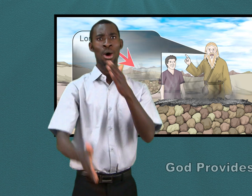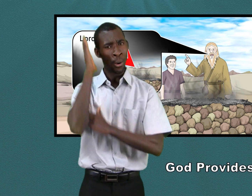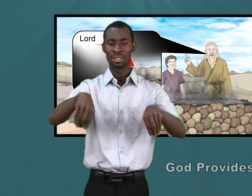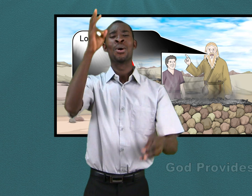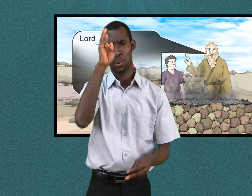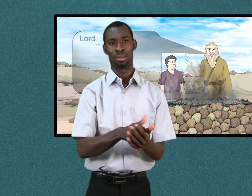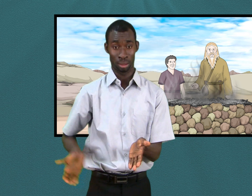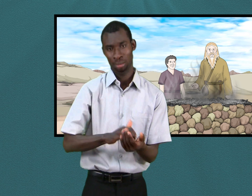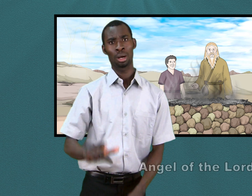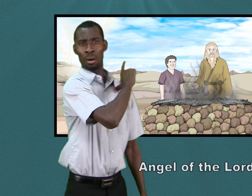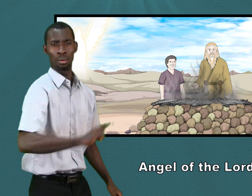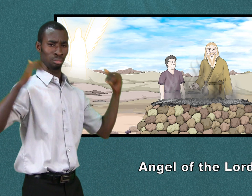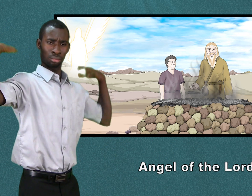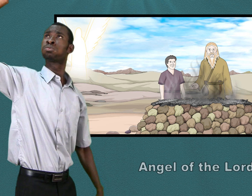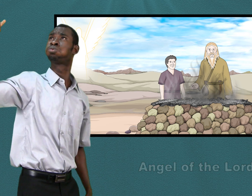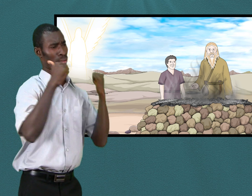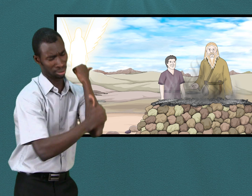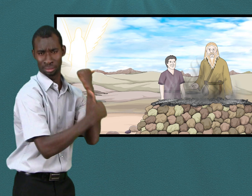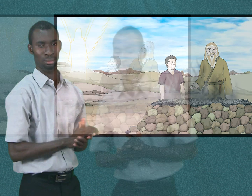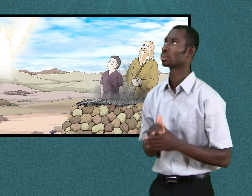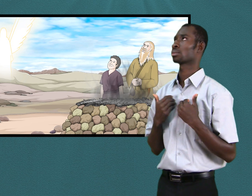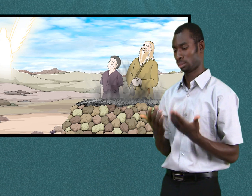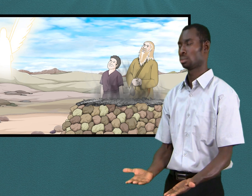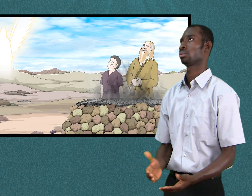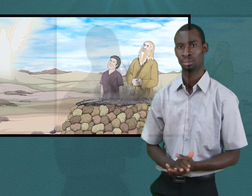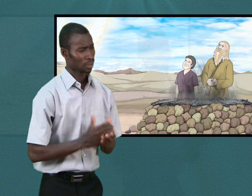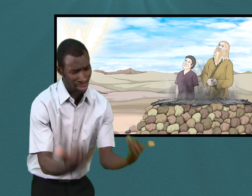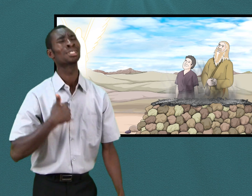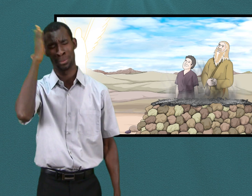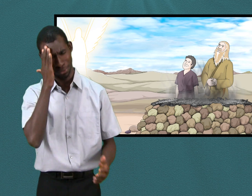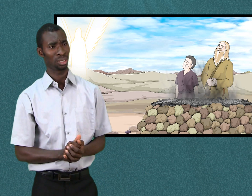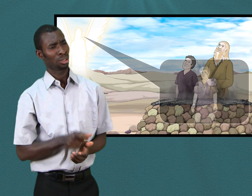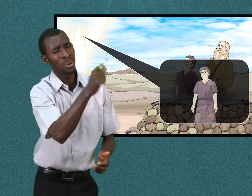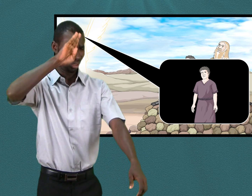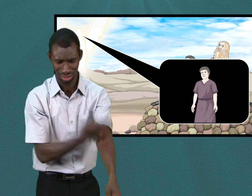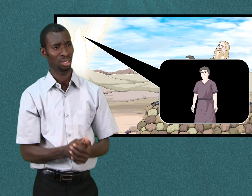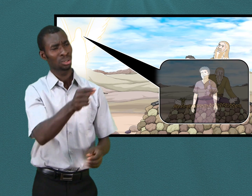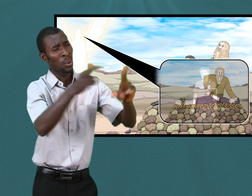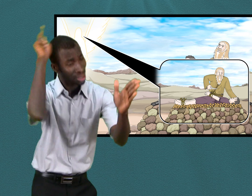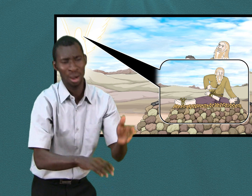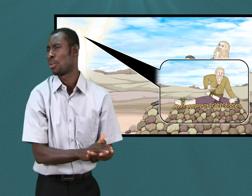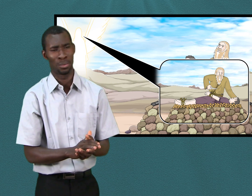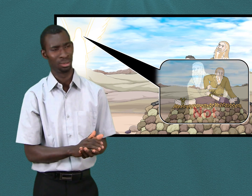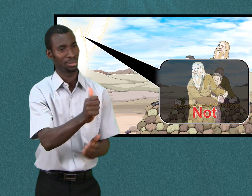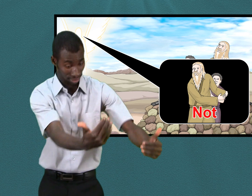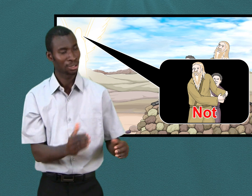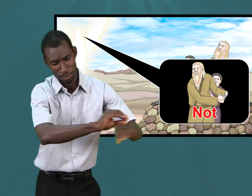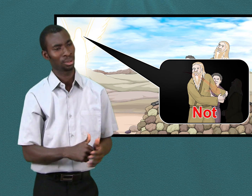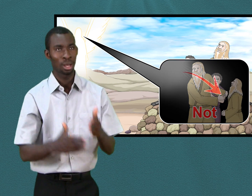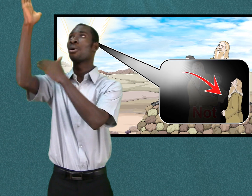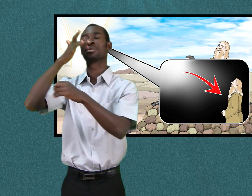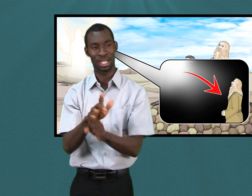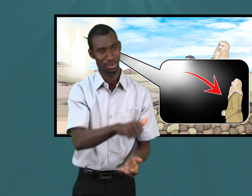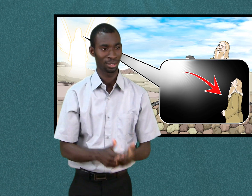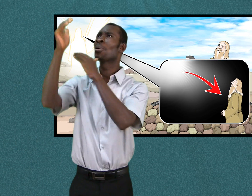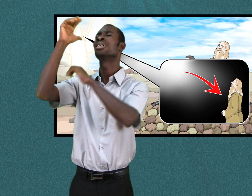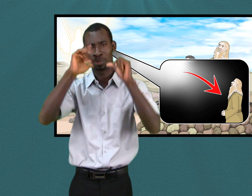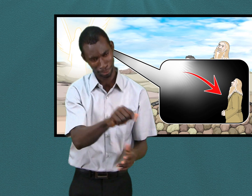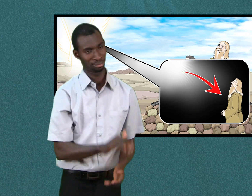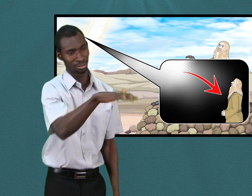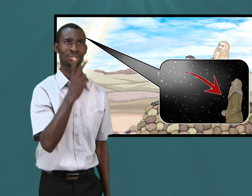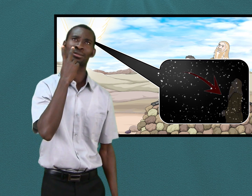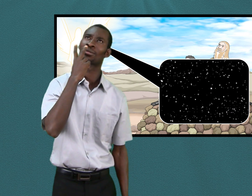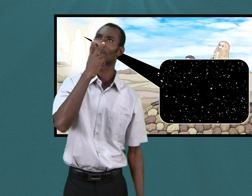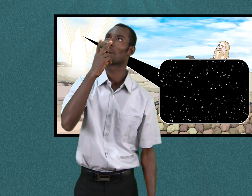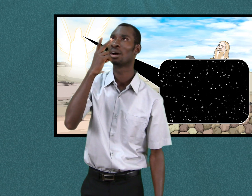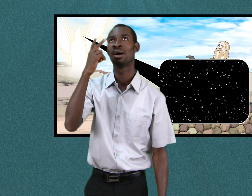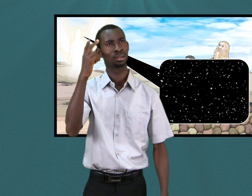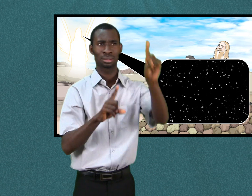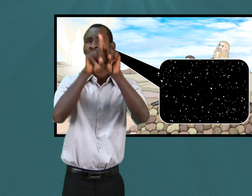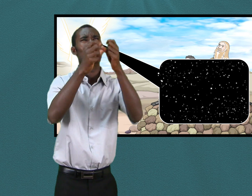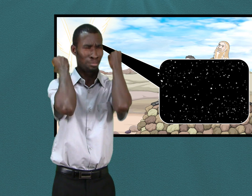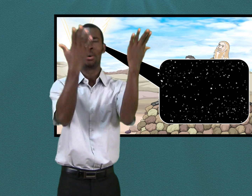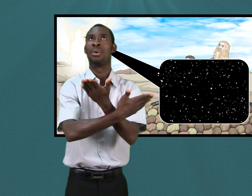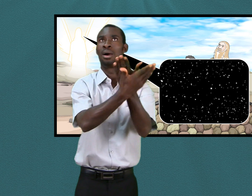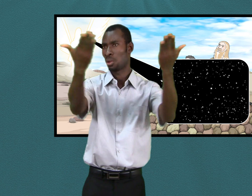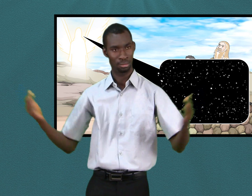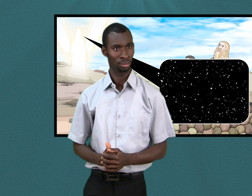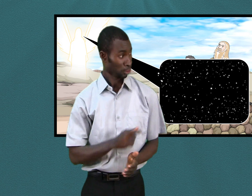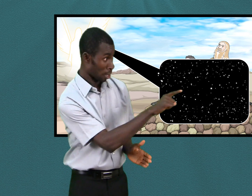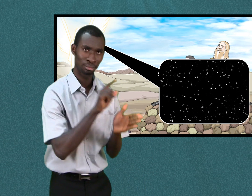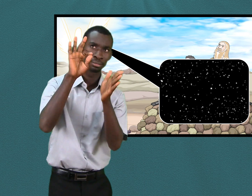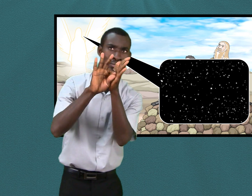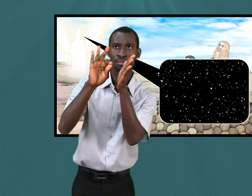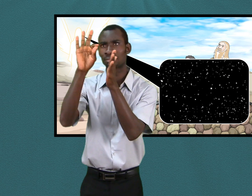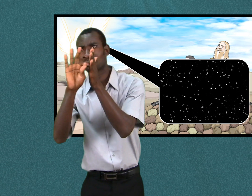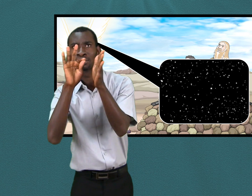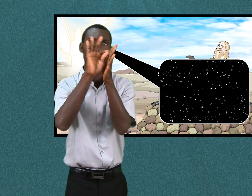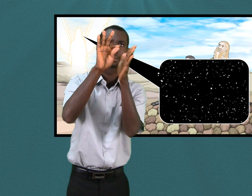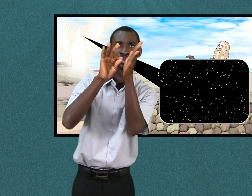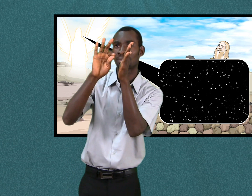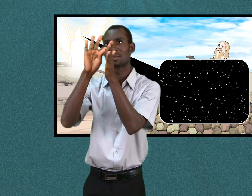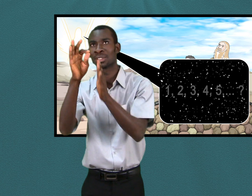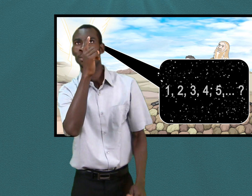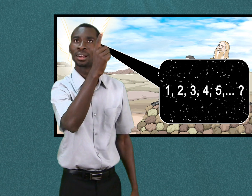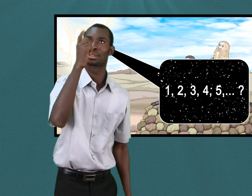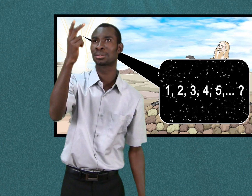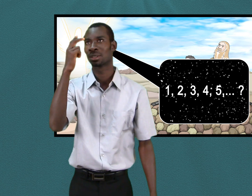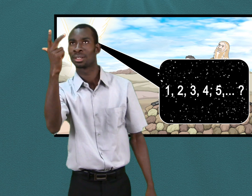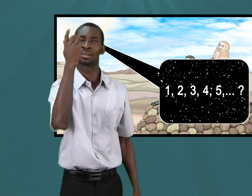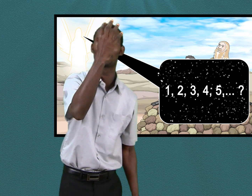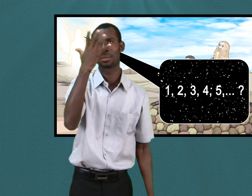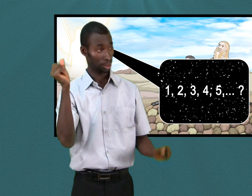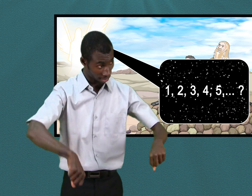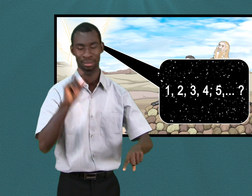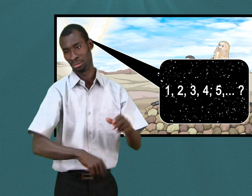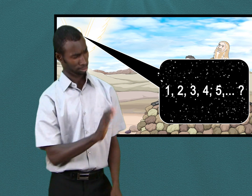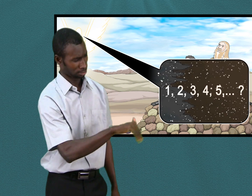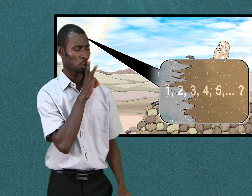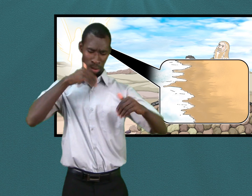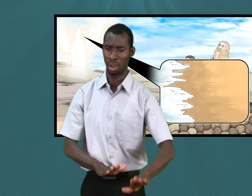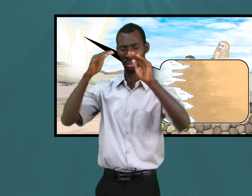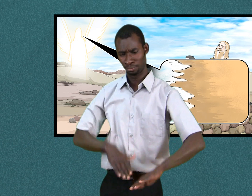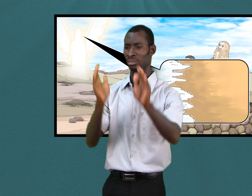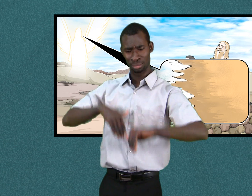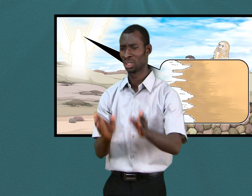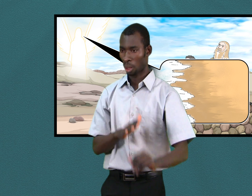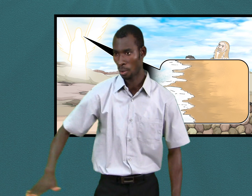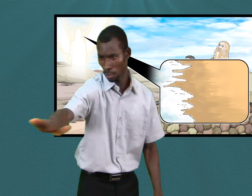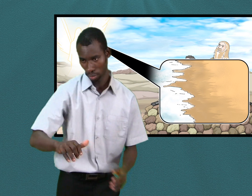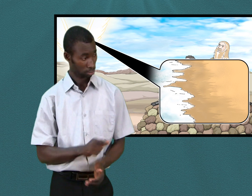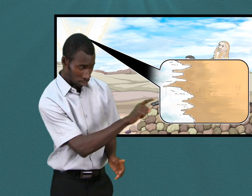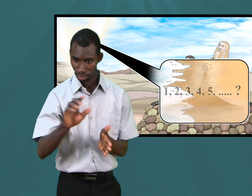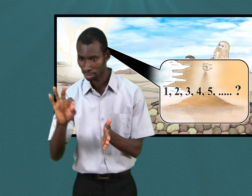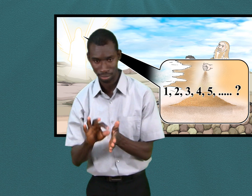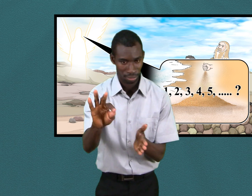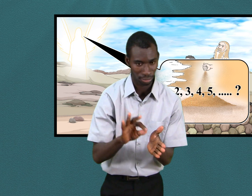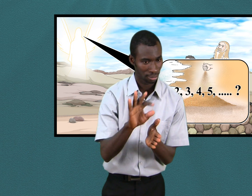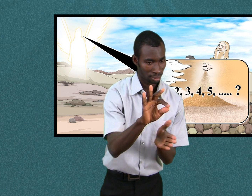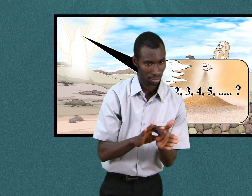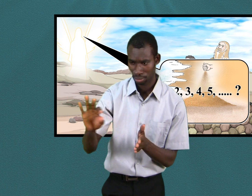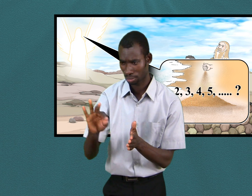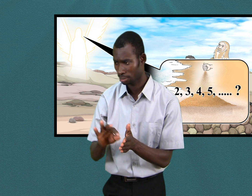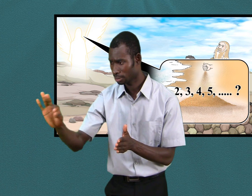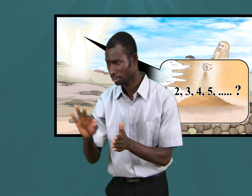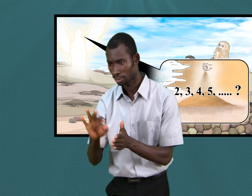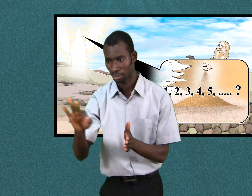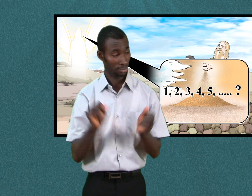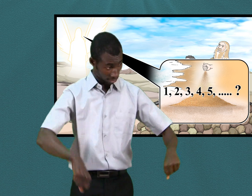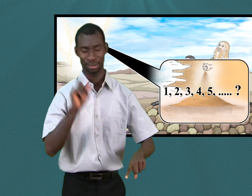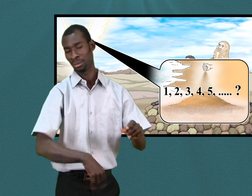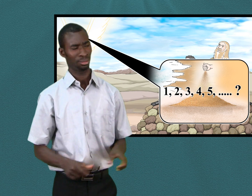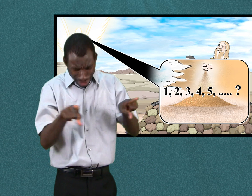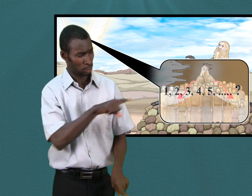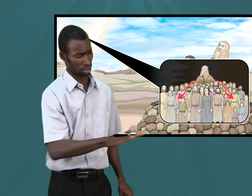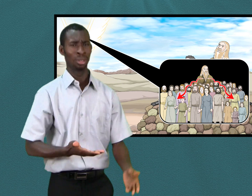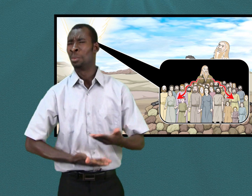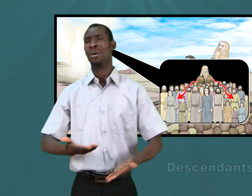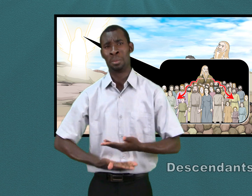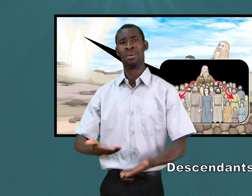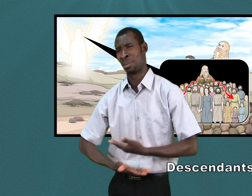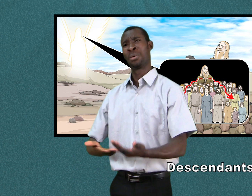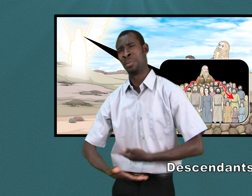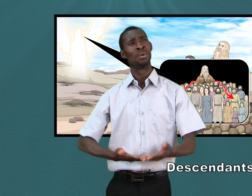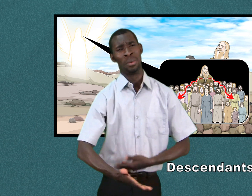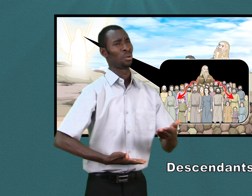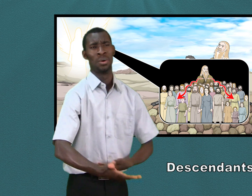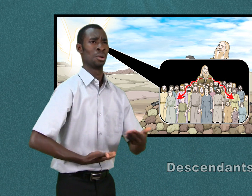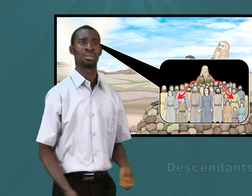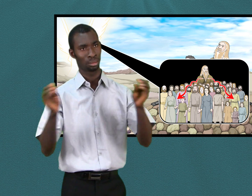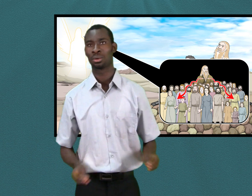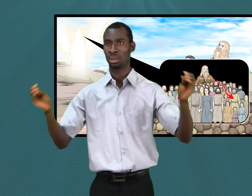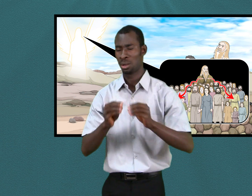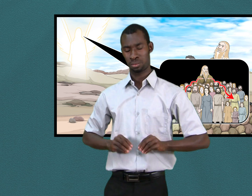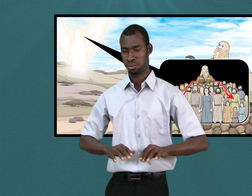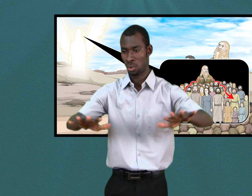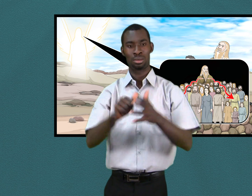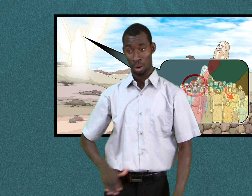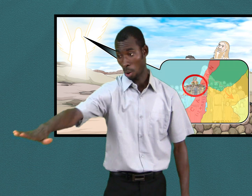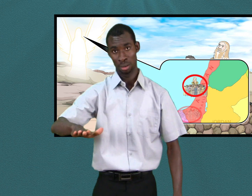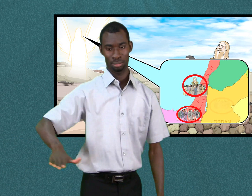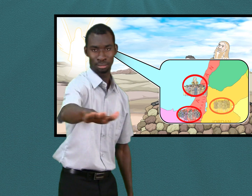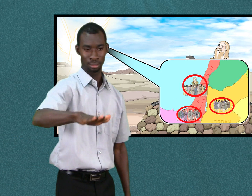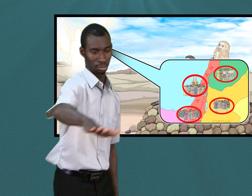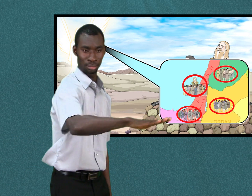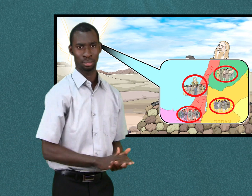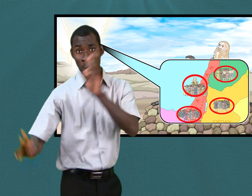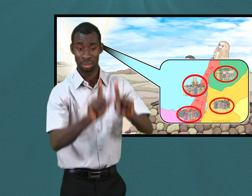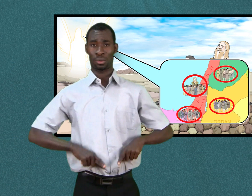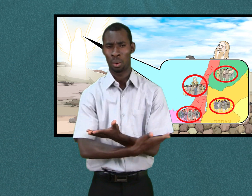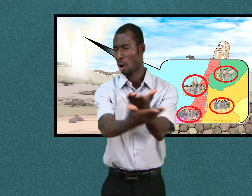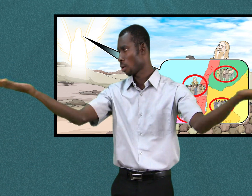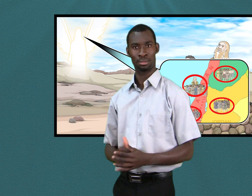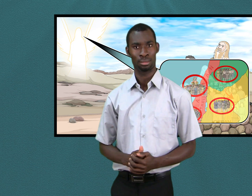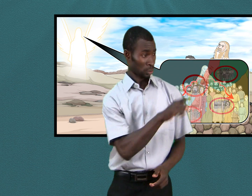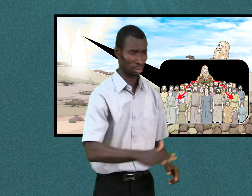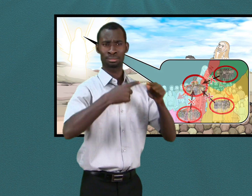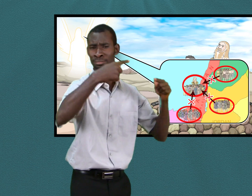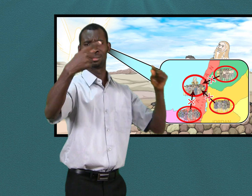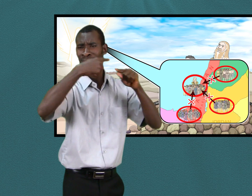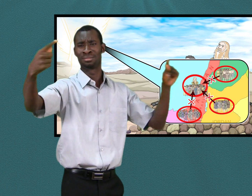And the angel of the LORD called to Abraham from heaven a second time, saying, “By Myself I have sworn, declares the LORD, that because you have done this and have not withheld your only son, I will surely bless you, and I will multiply your descendants like the stars in the sky and the sand on the seashore.